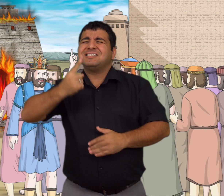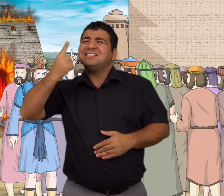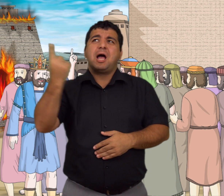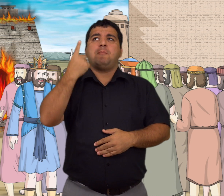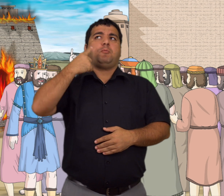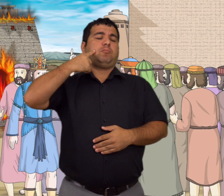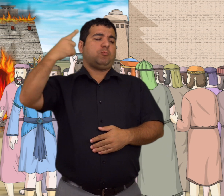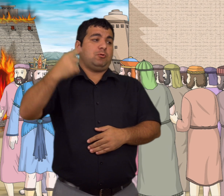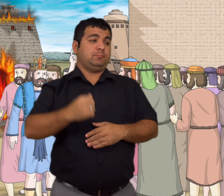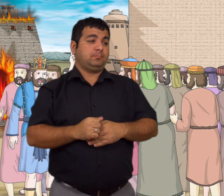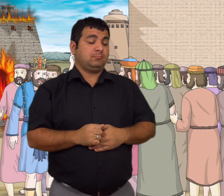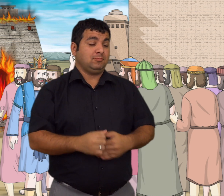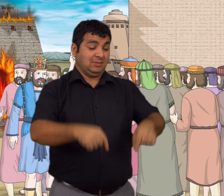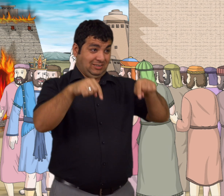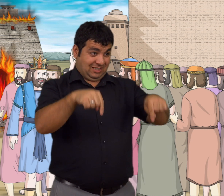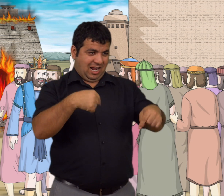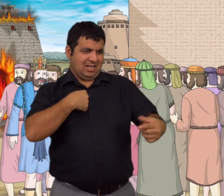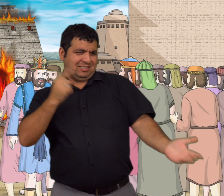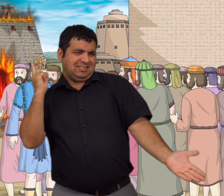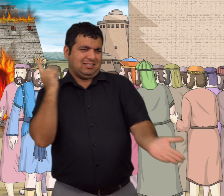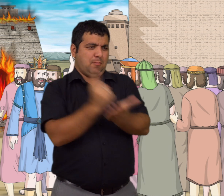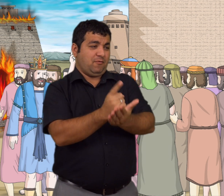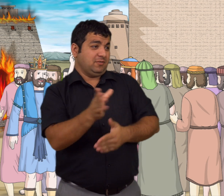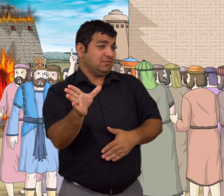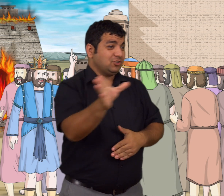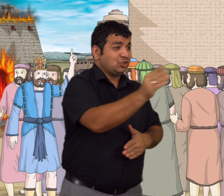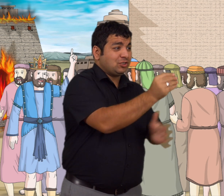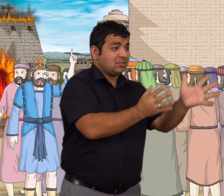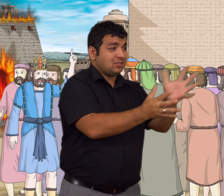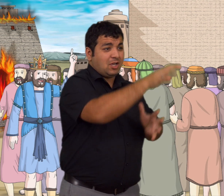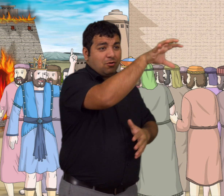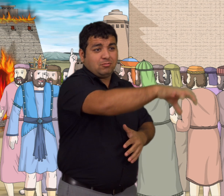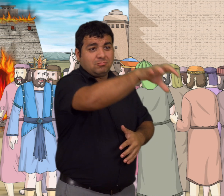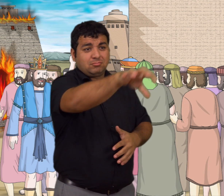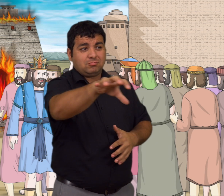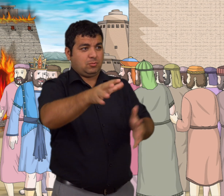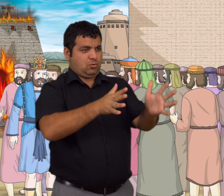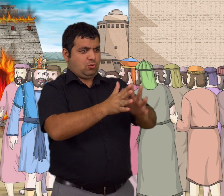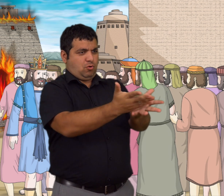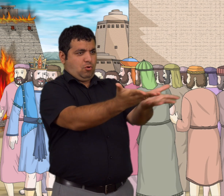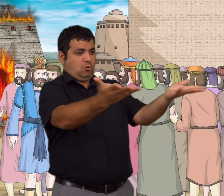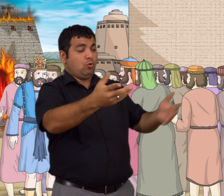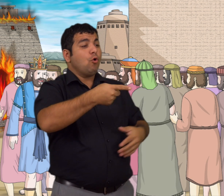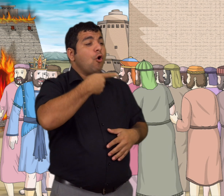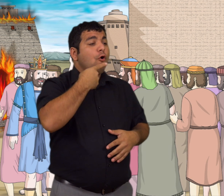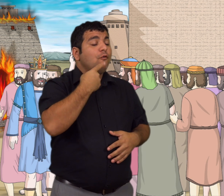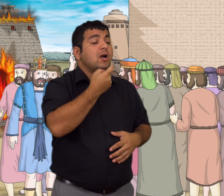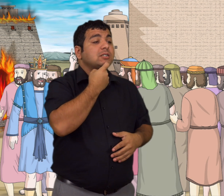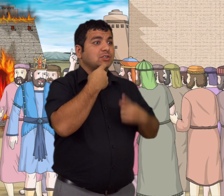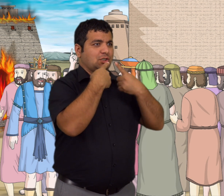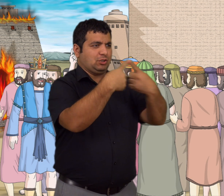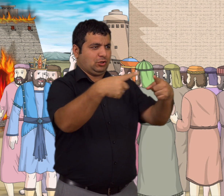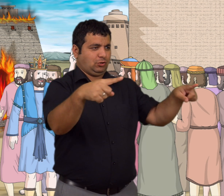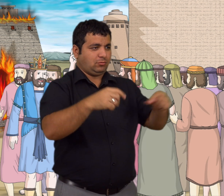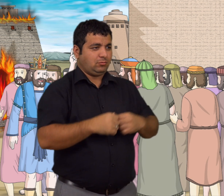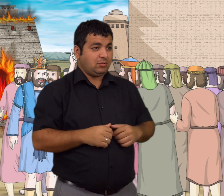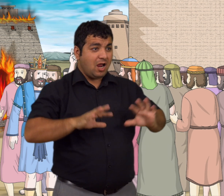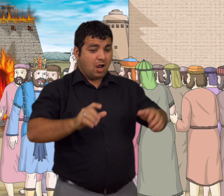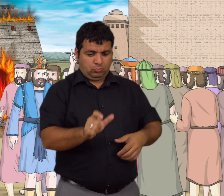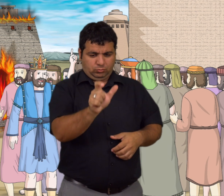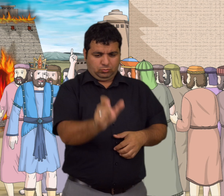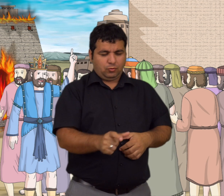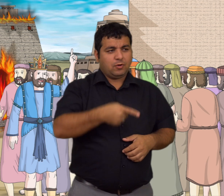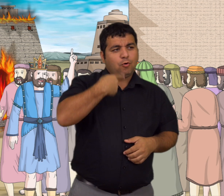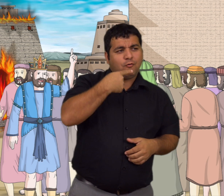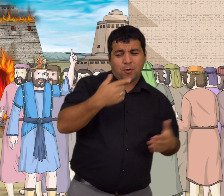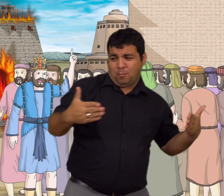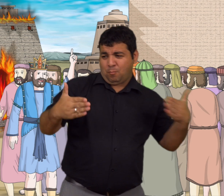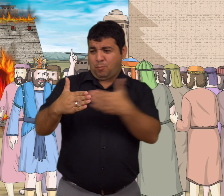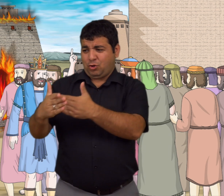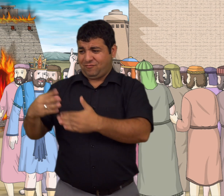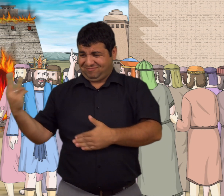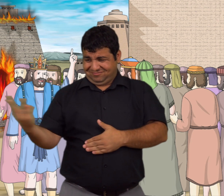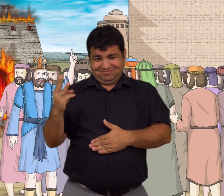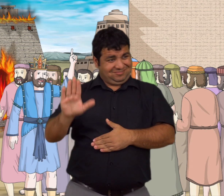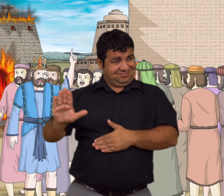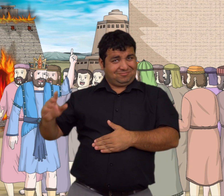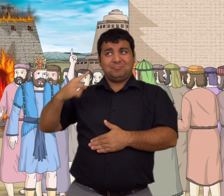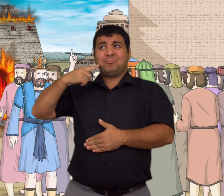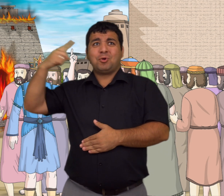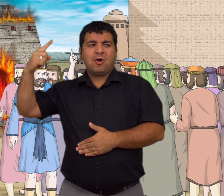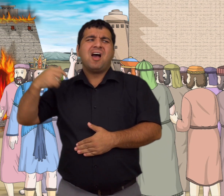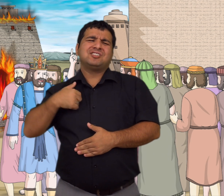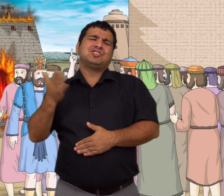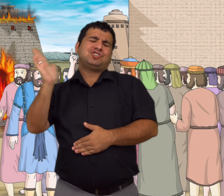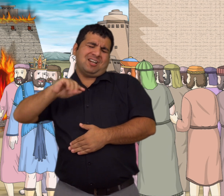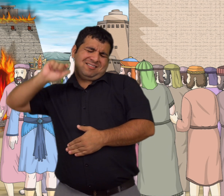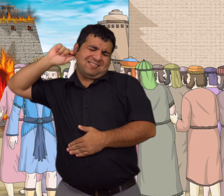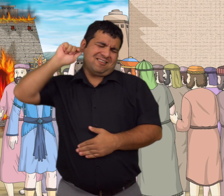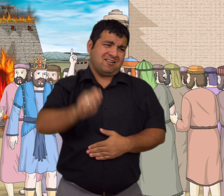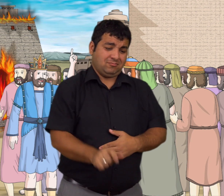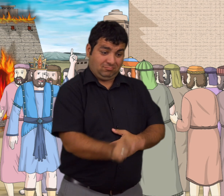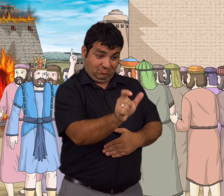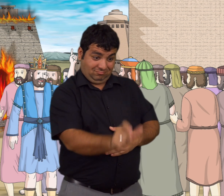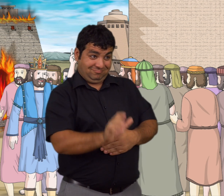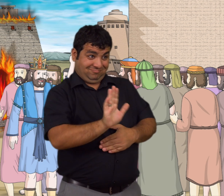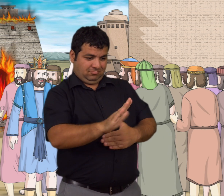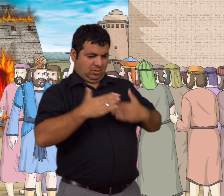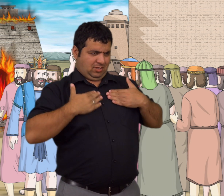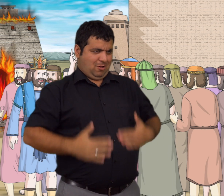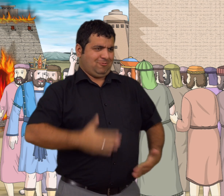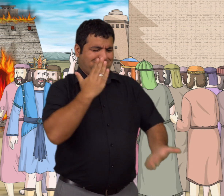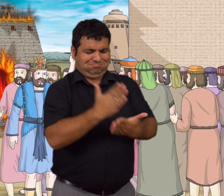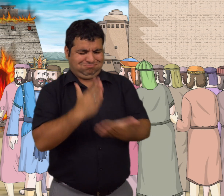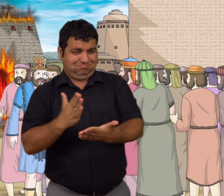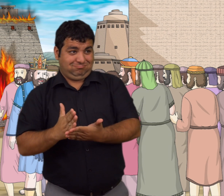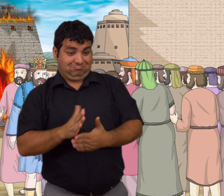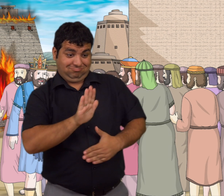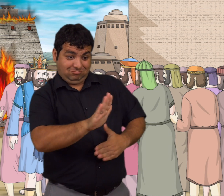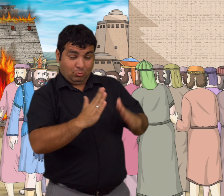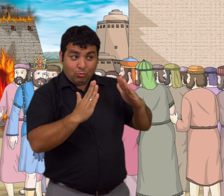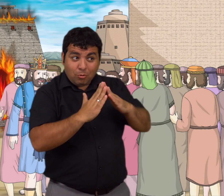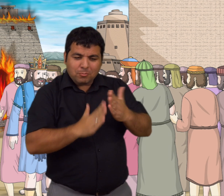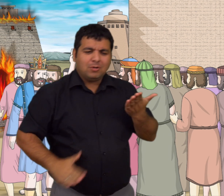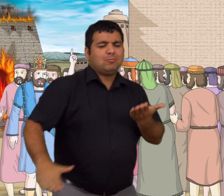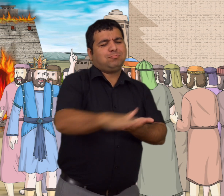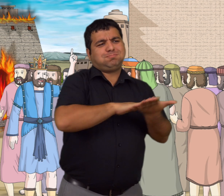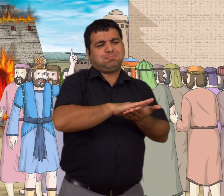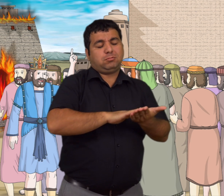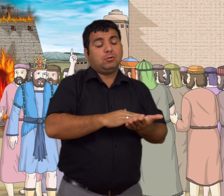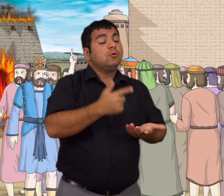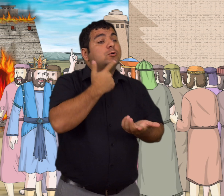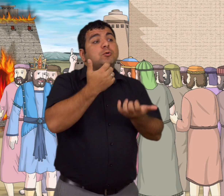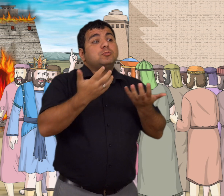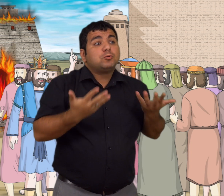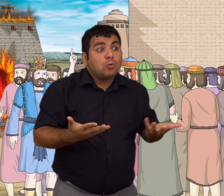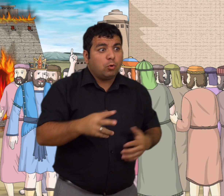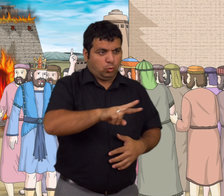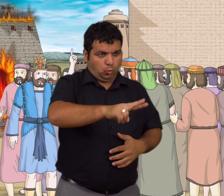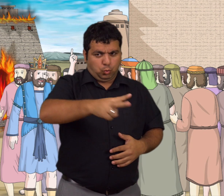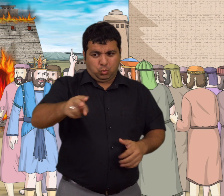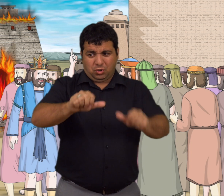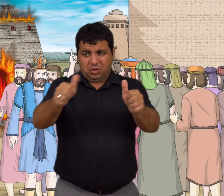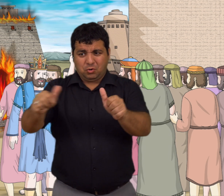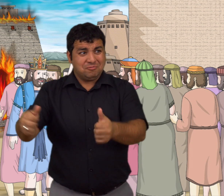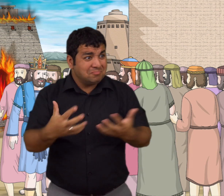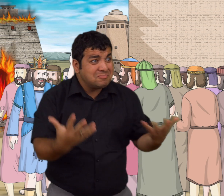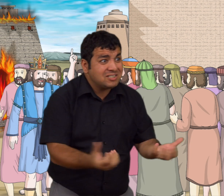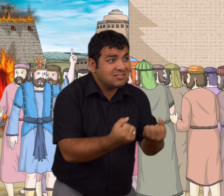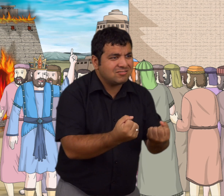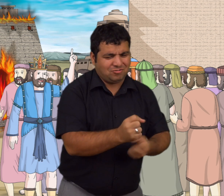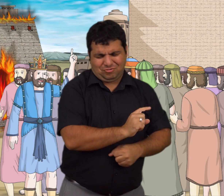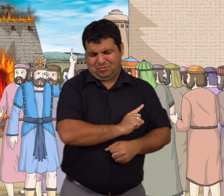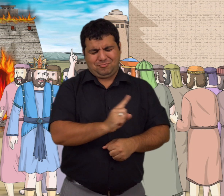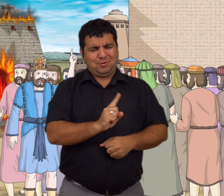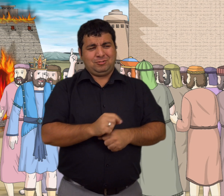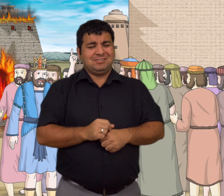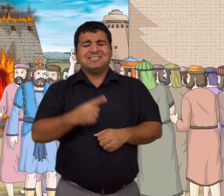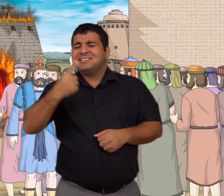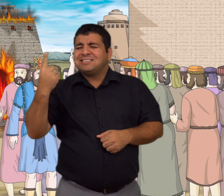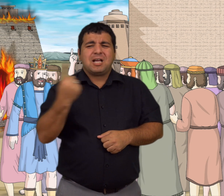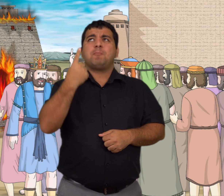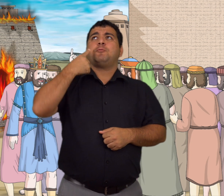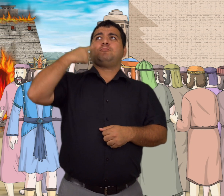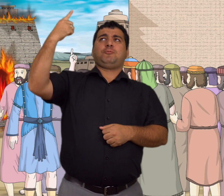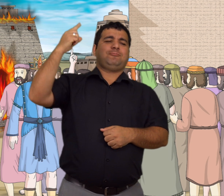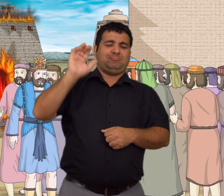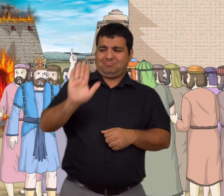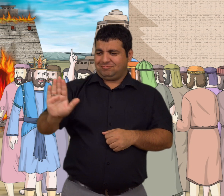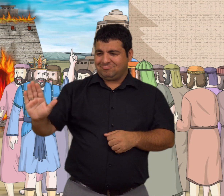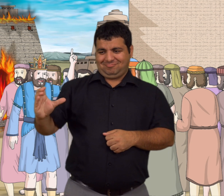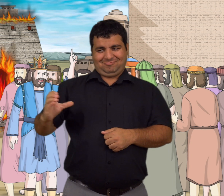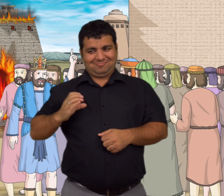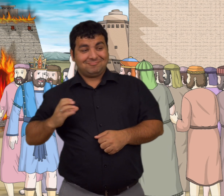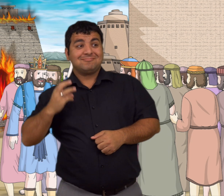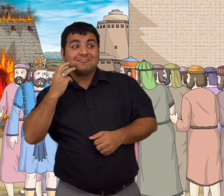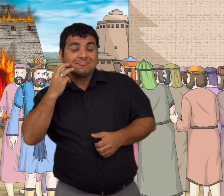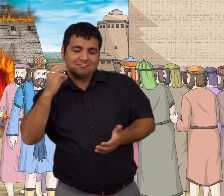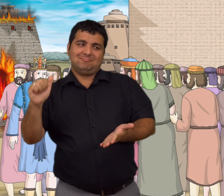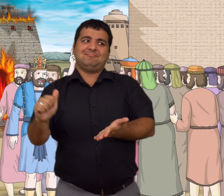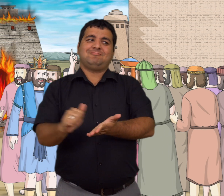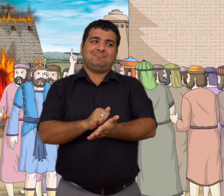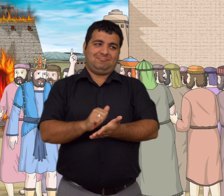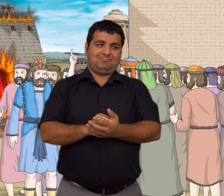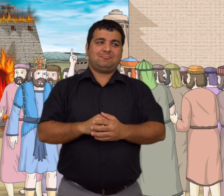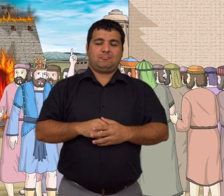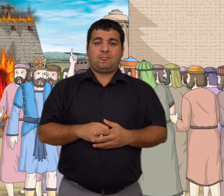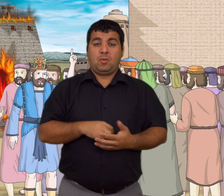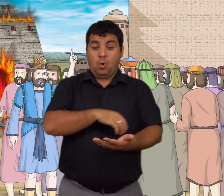Therefore I decree that the people of any nation or language who say anything offensive against the God of Shadrach, Meshach, and Abednego will be cut into pieces and their houses reduced to rubble.